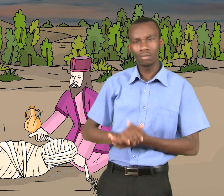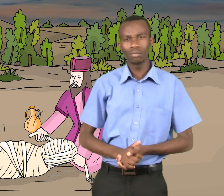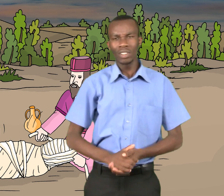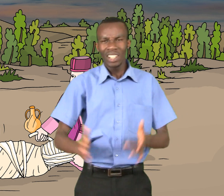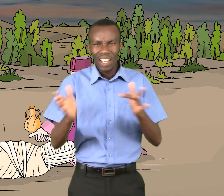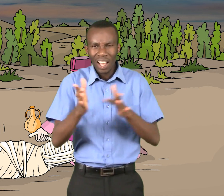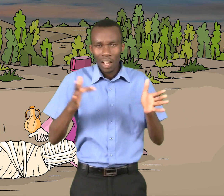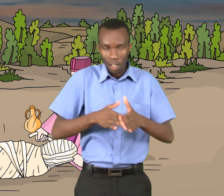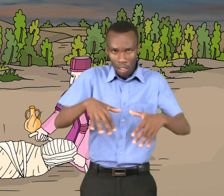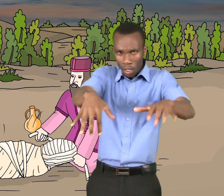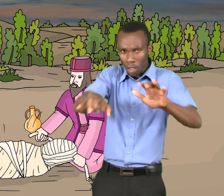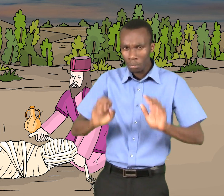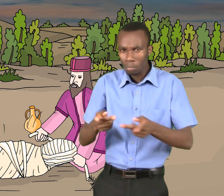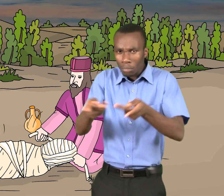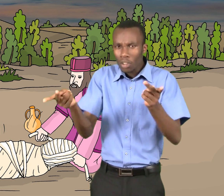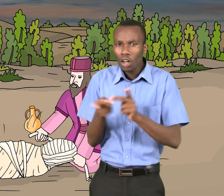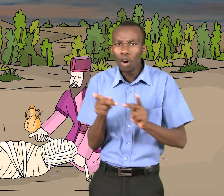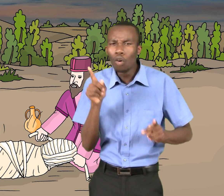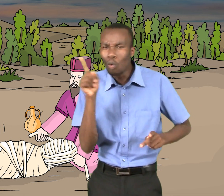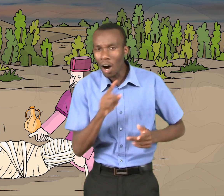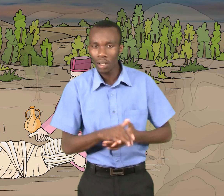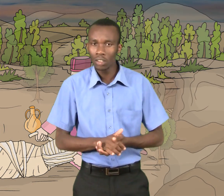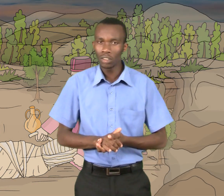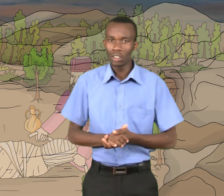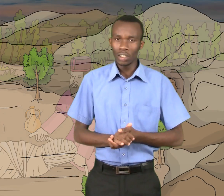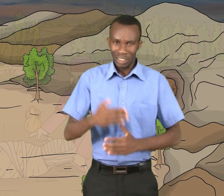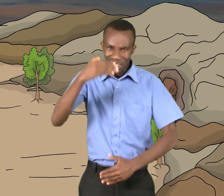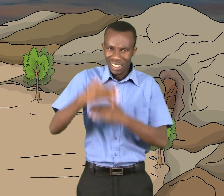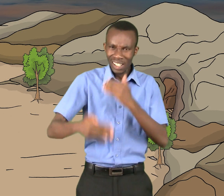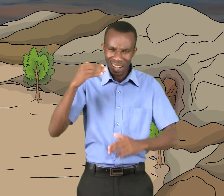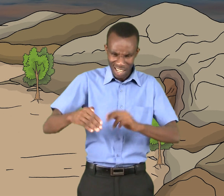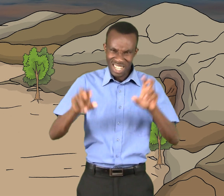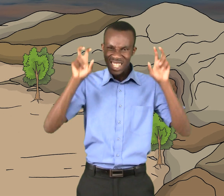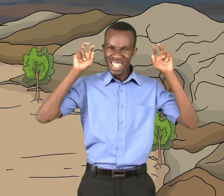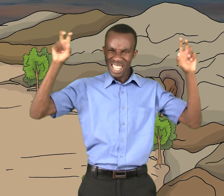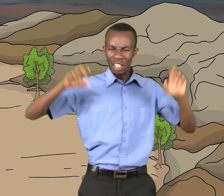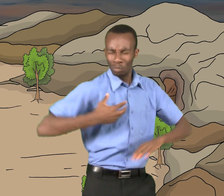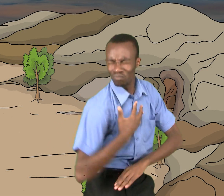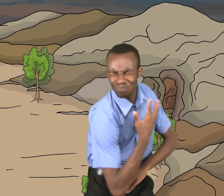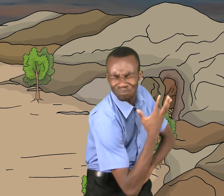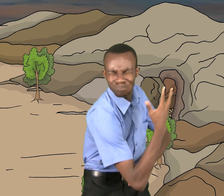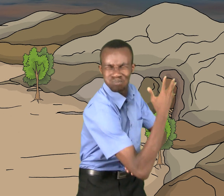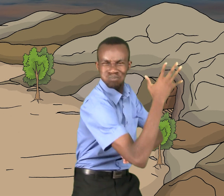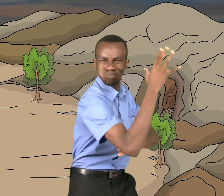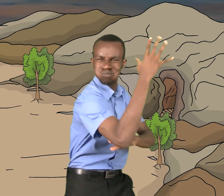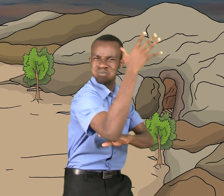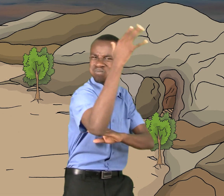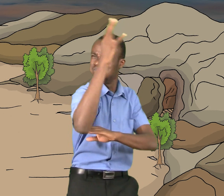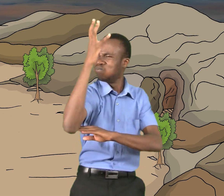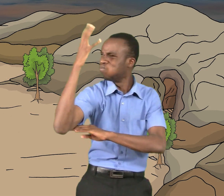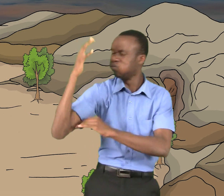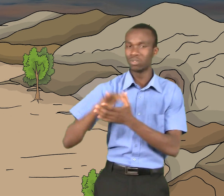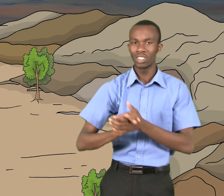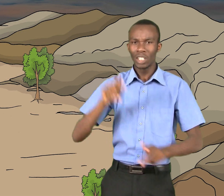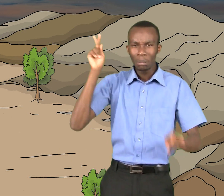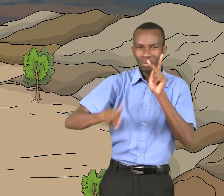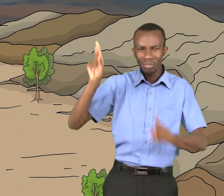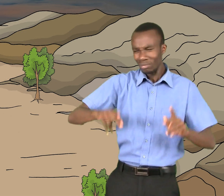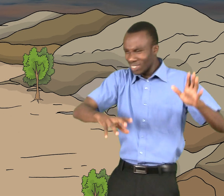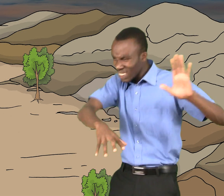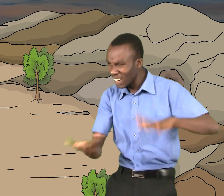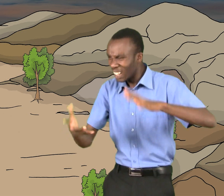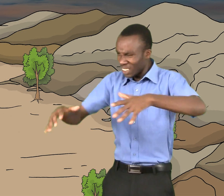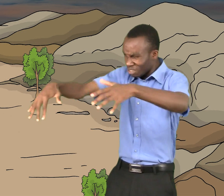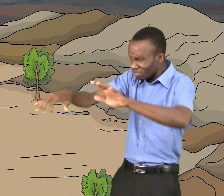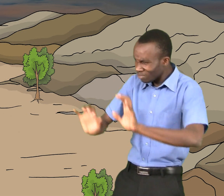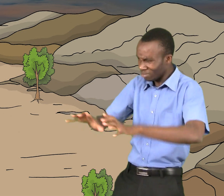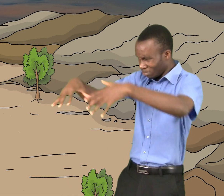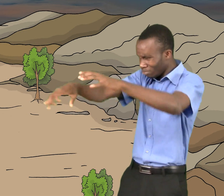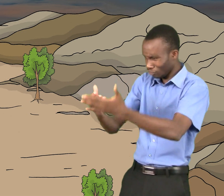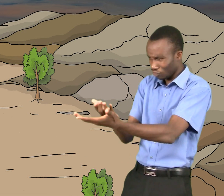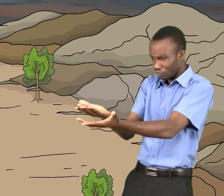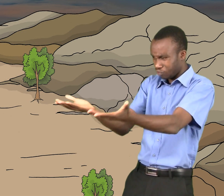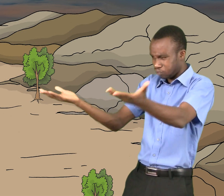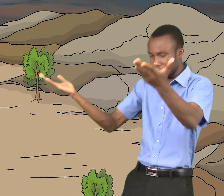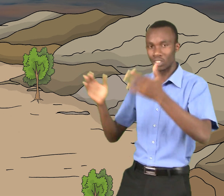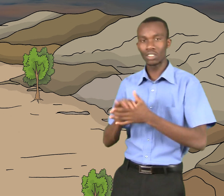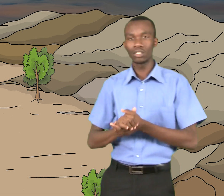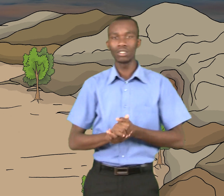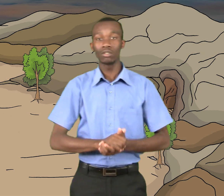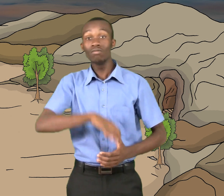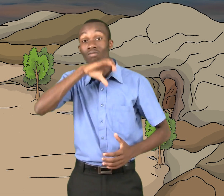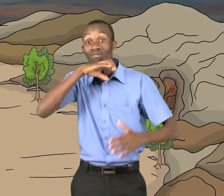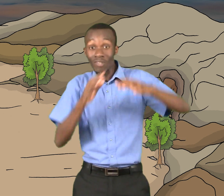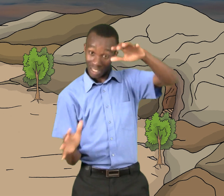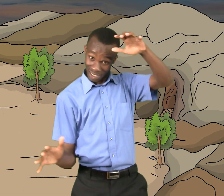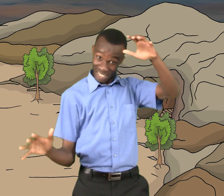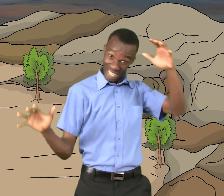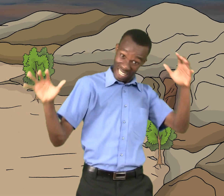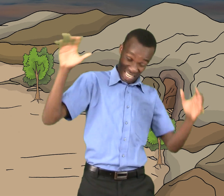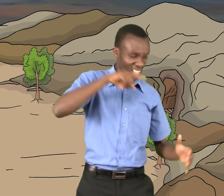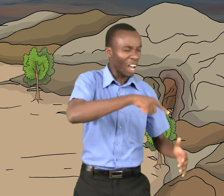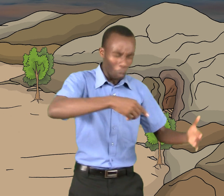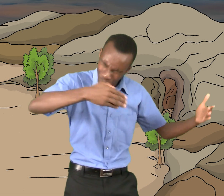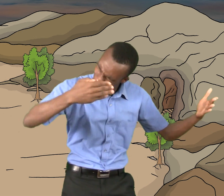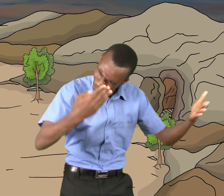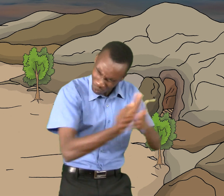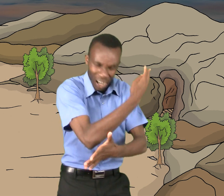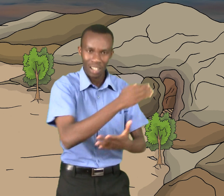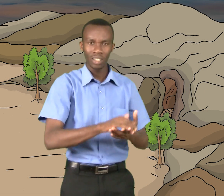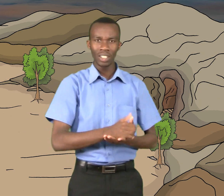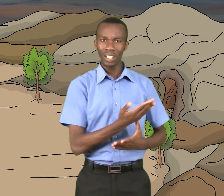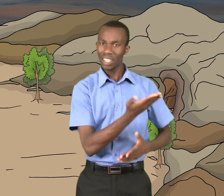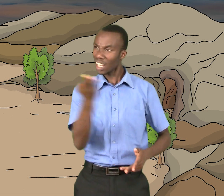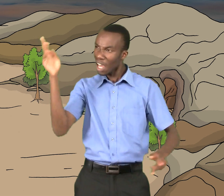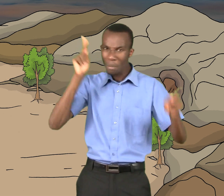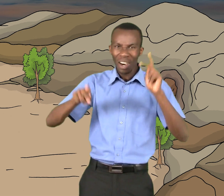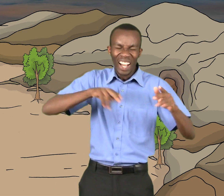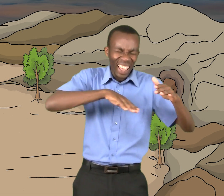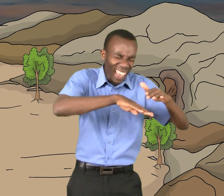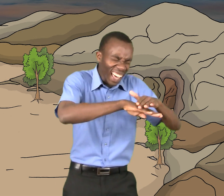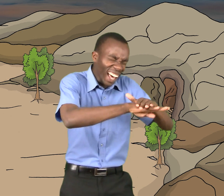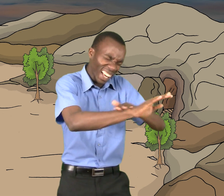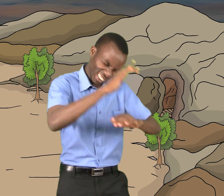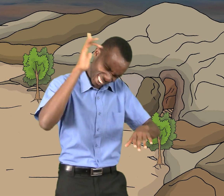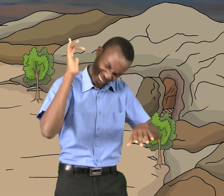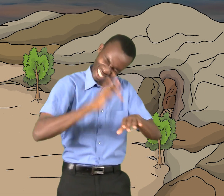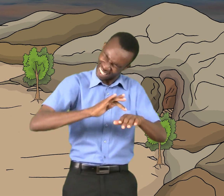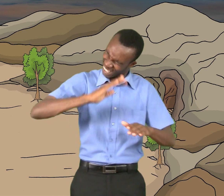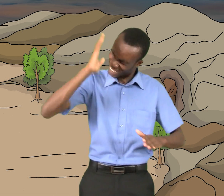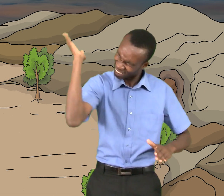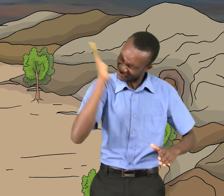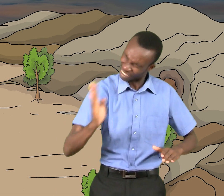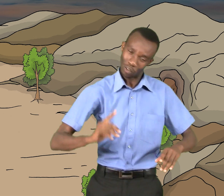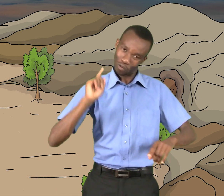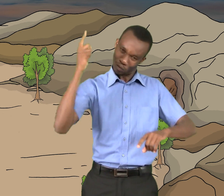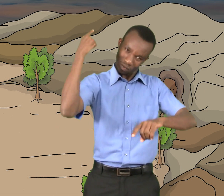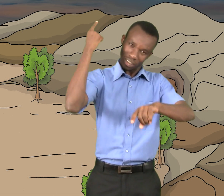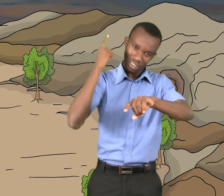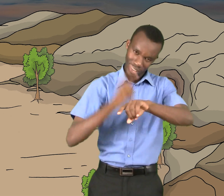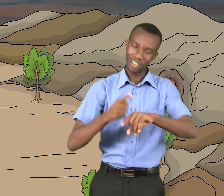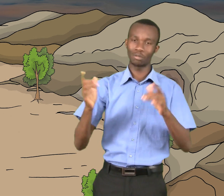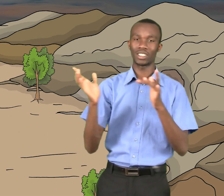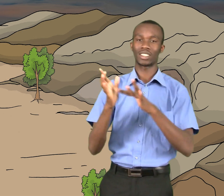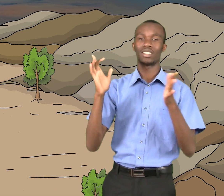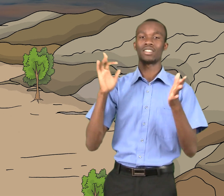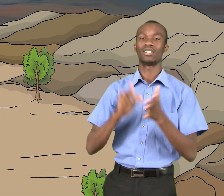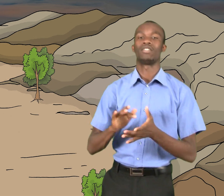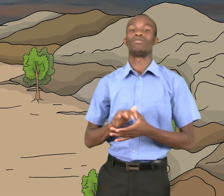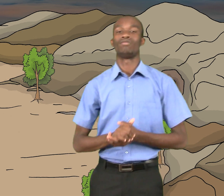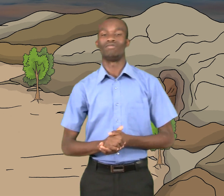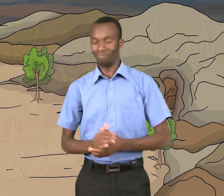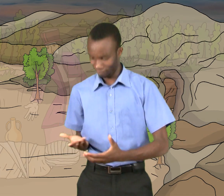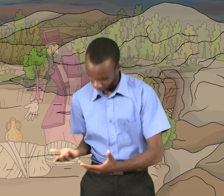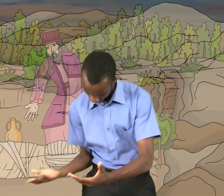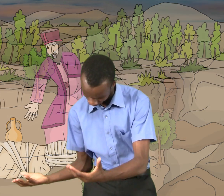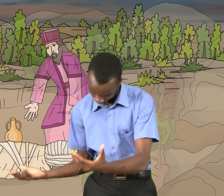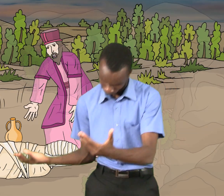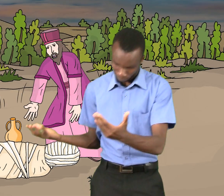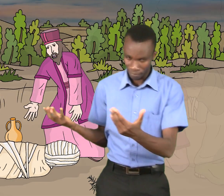Now there was a garden in the place where Jesus was crucified, and in the garden a new tomb in which no one had yet been laid.